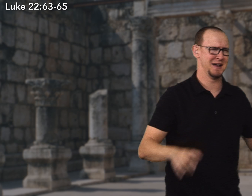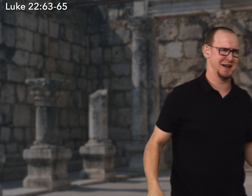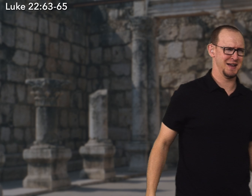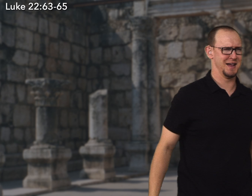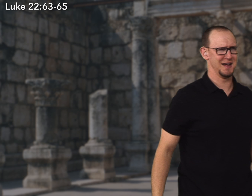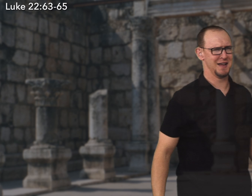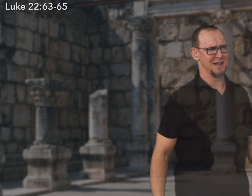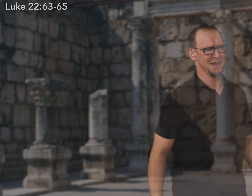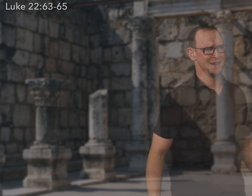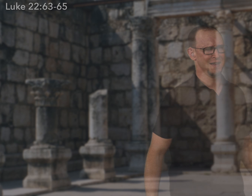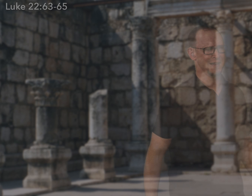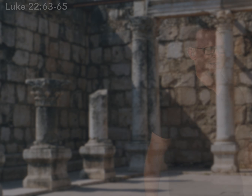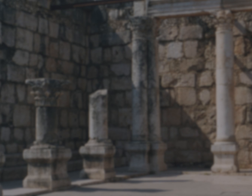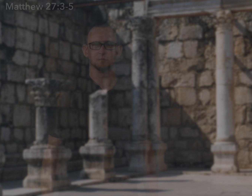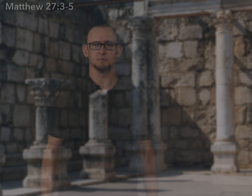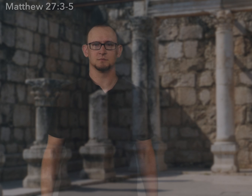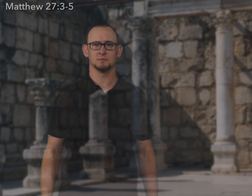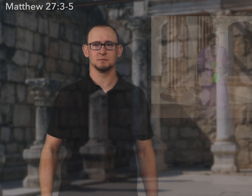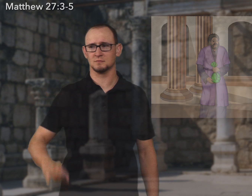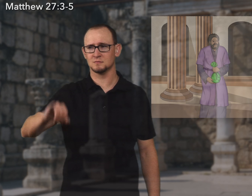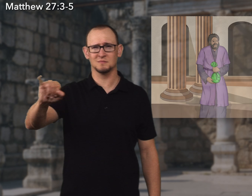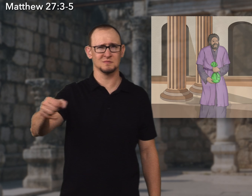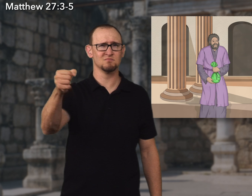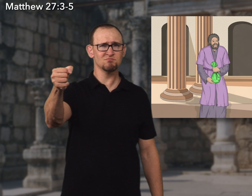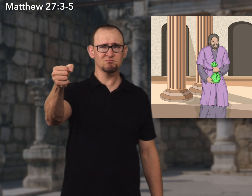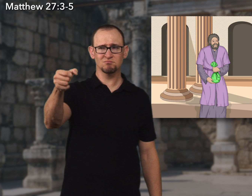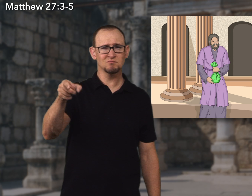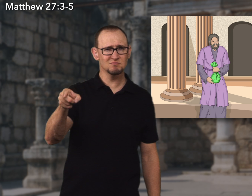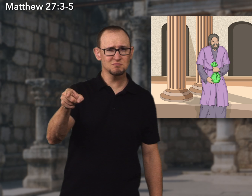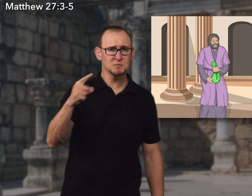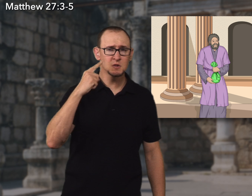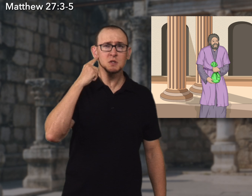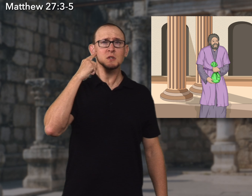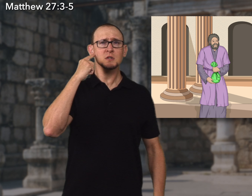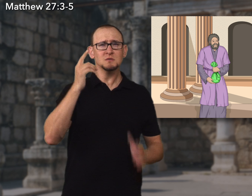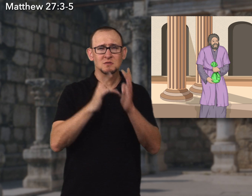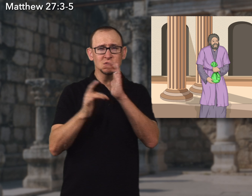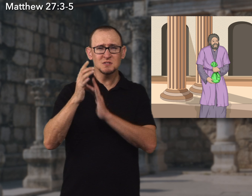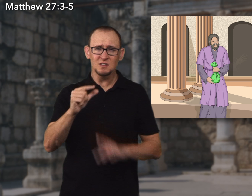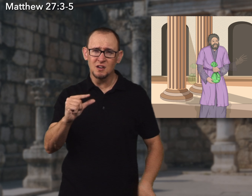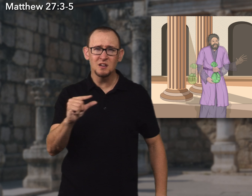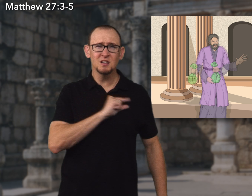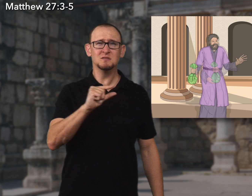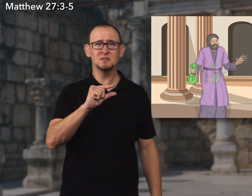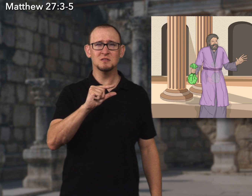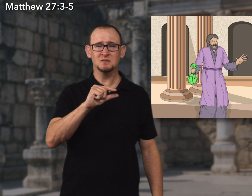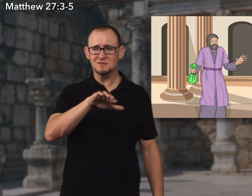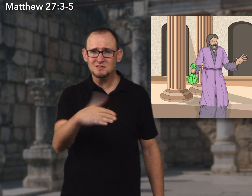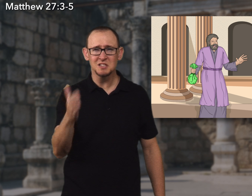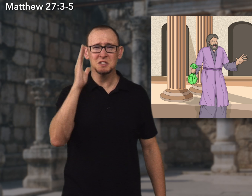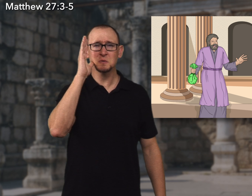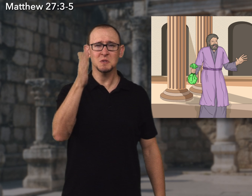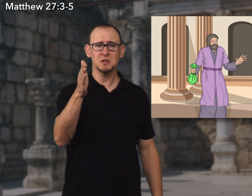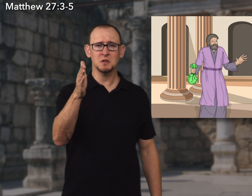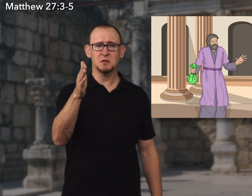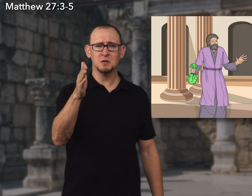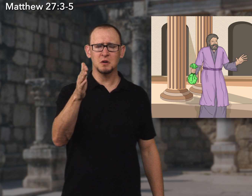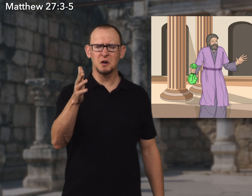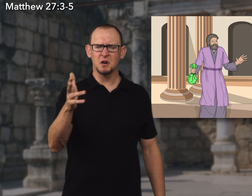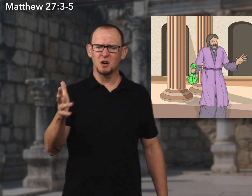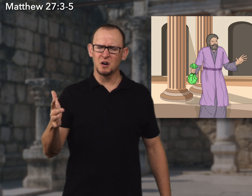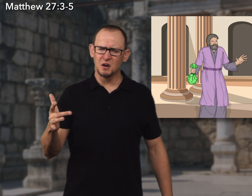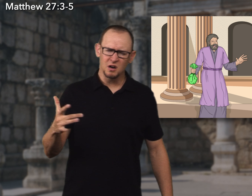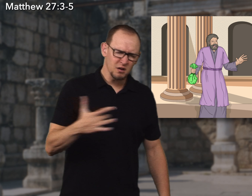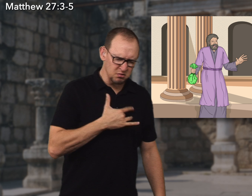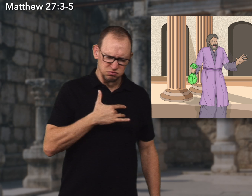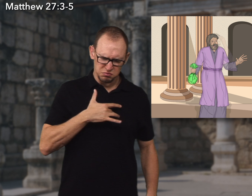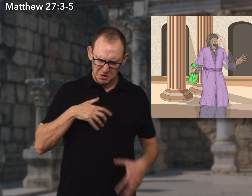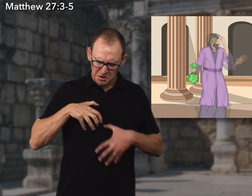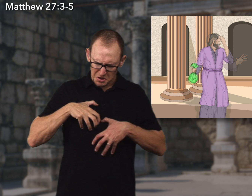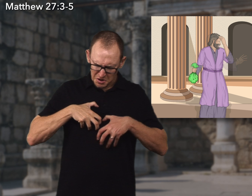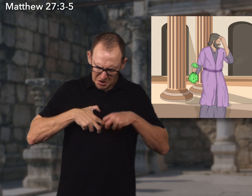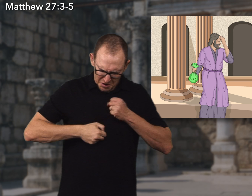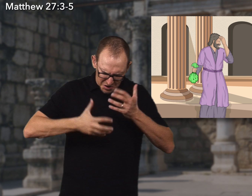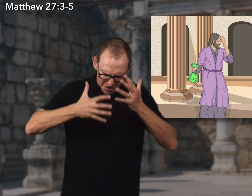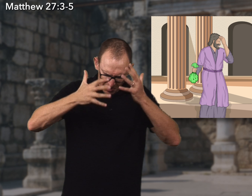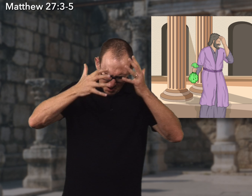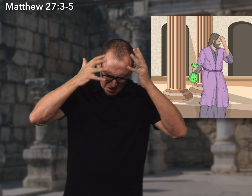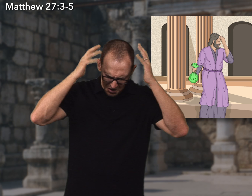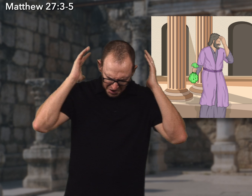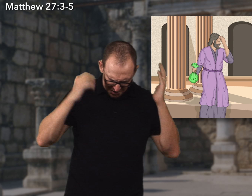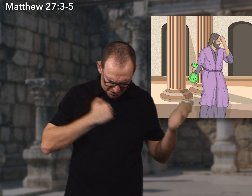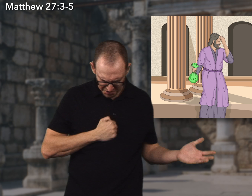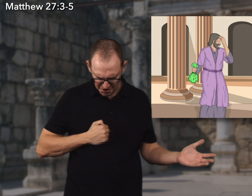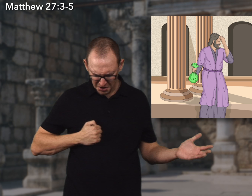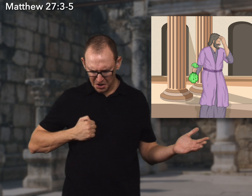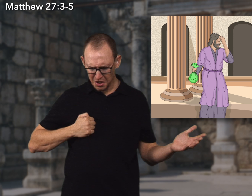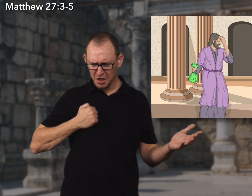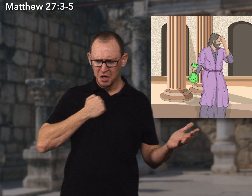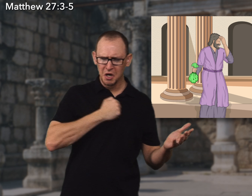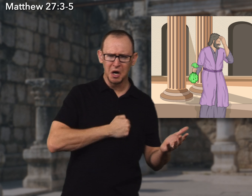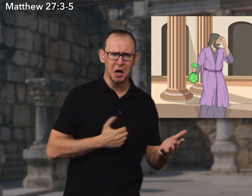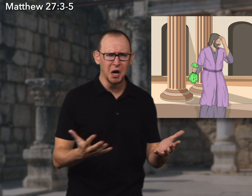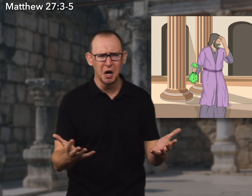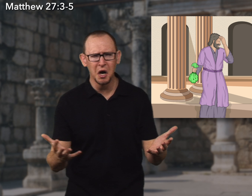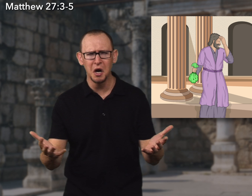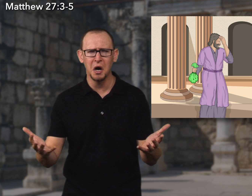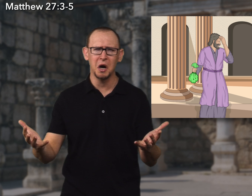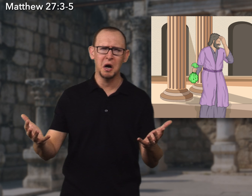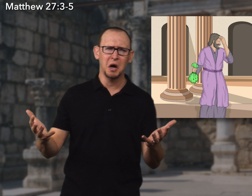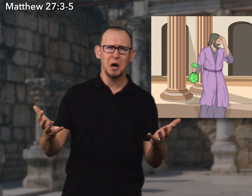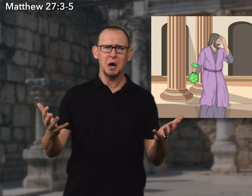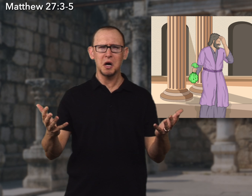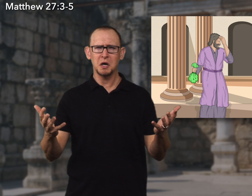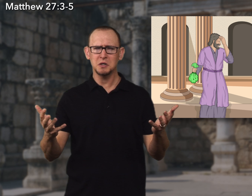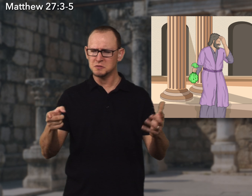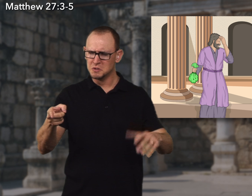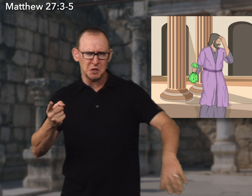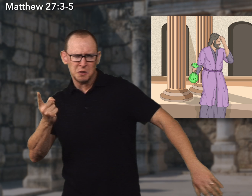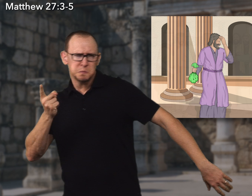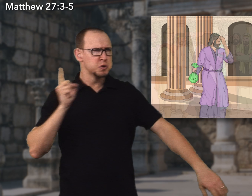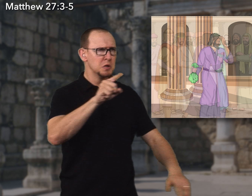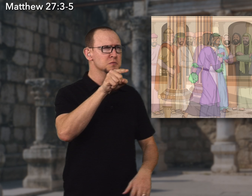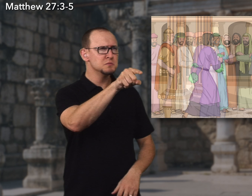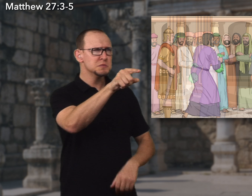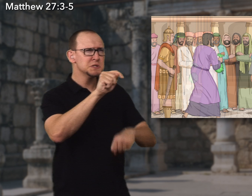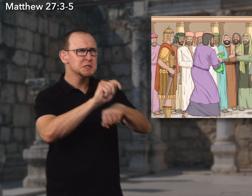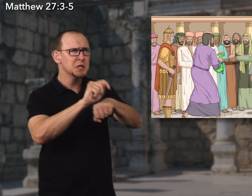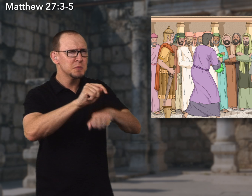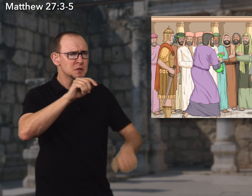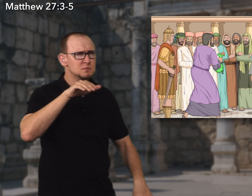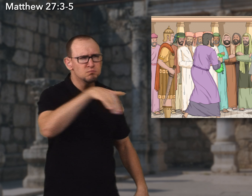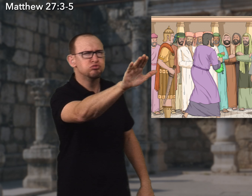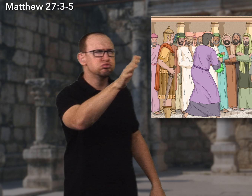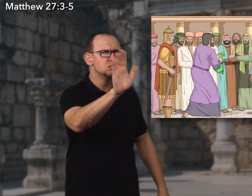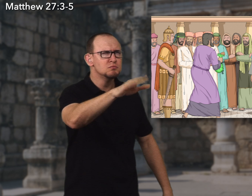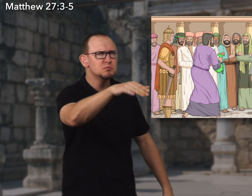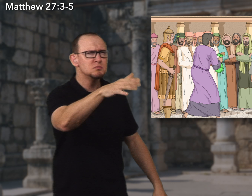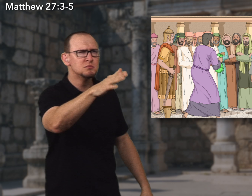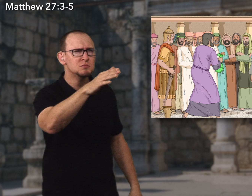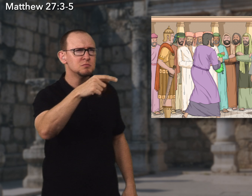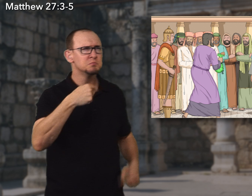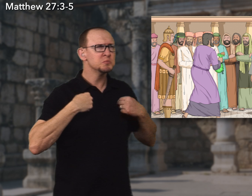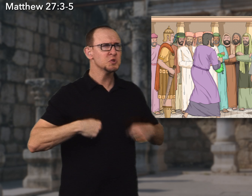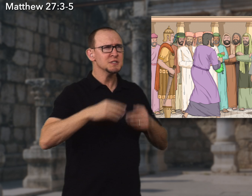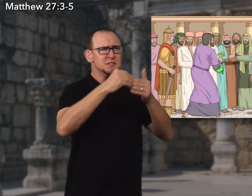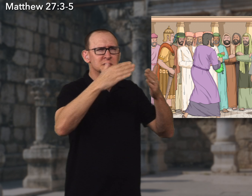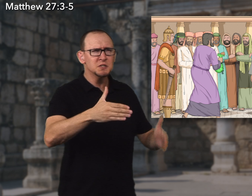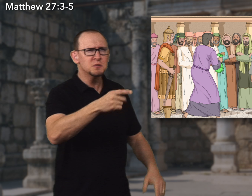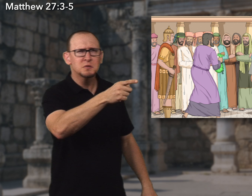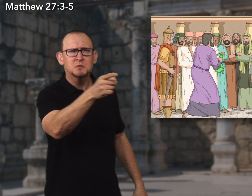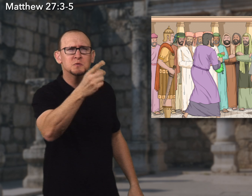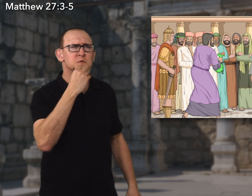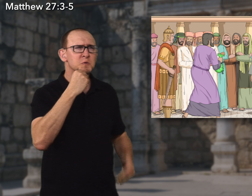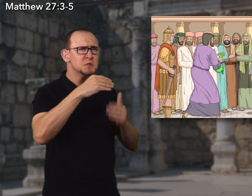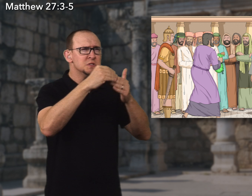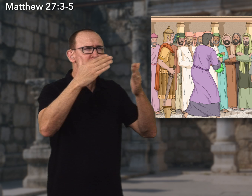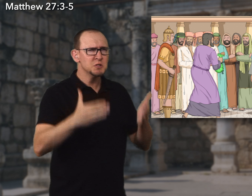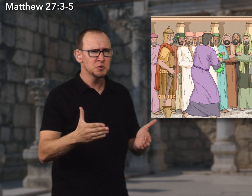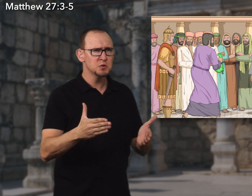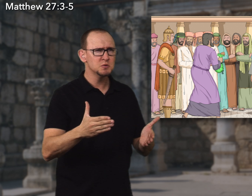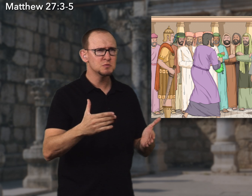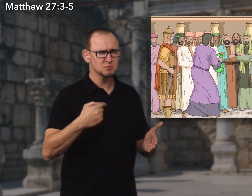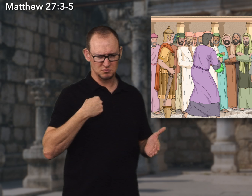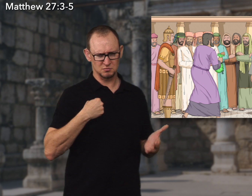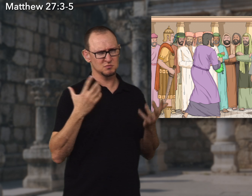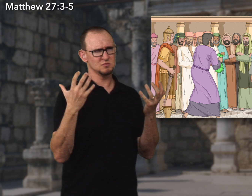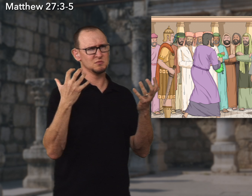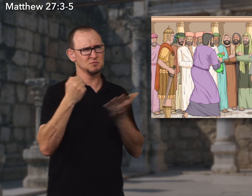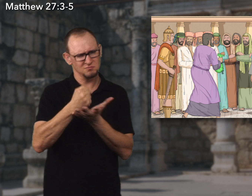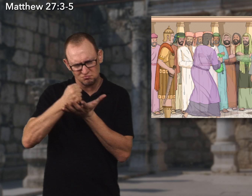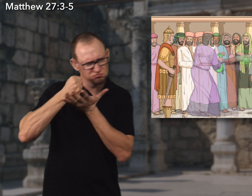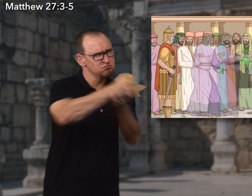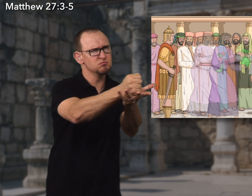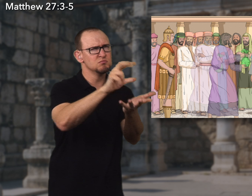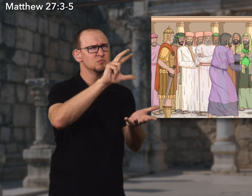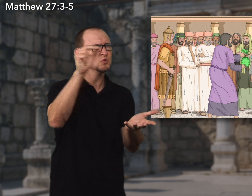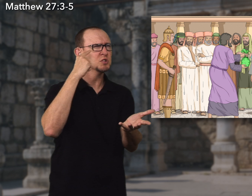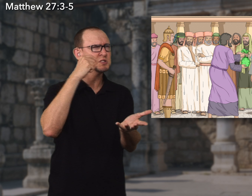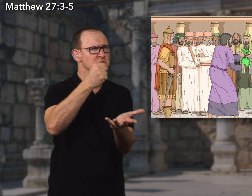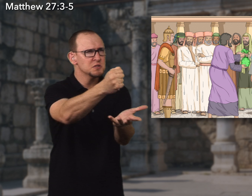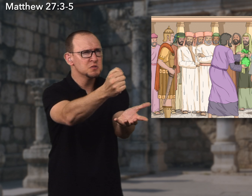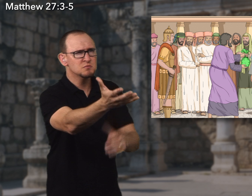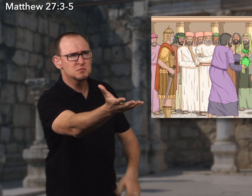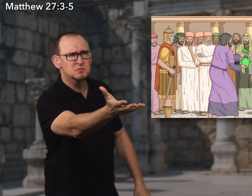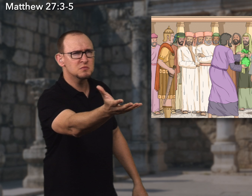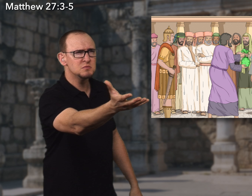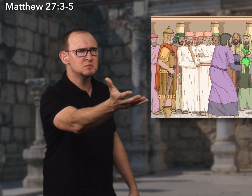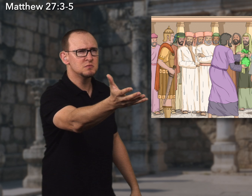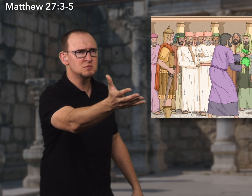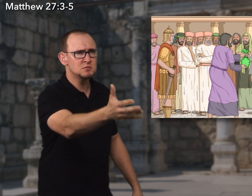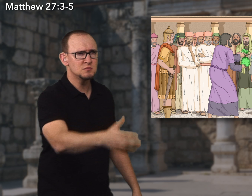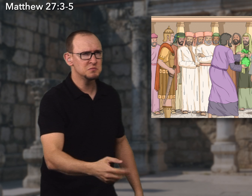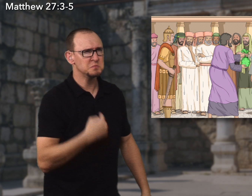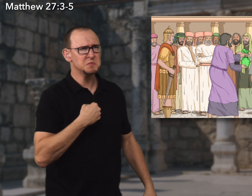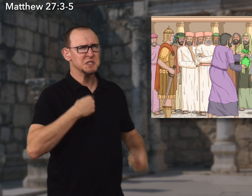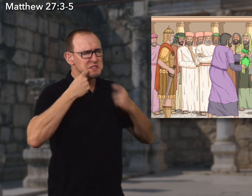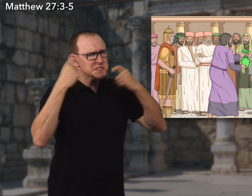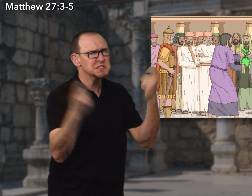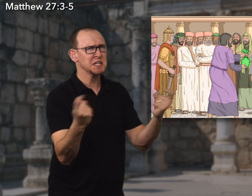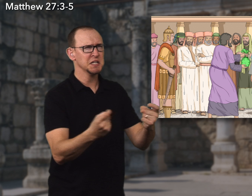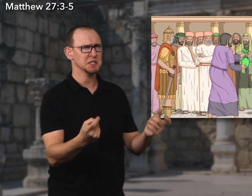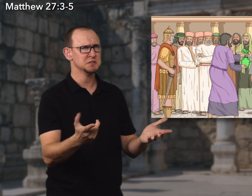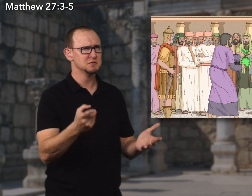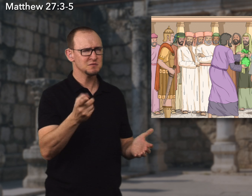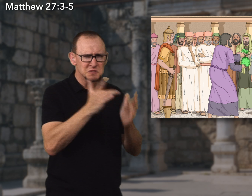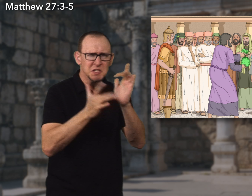When Judas, who had betrayed Him, saw that Jesus was condemned, he was filled with remorse and returned the thirty pieces of silver to the chief priests and elders.